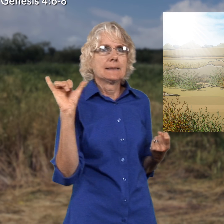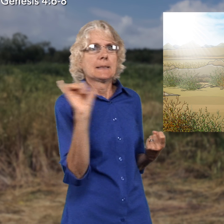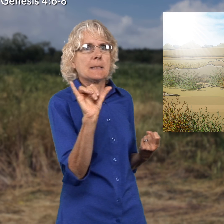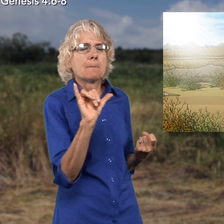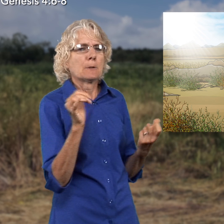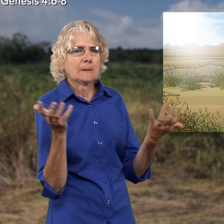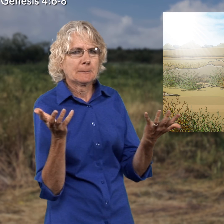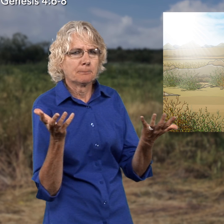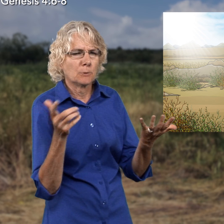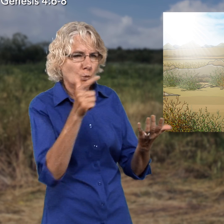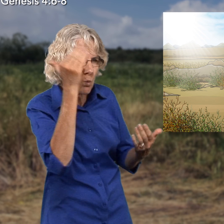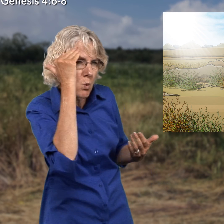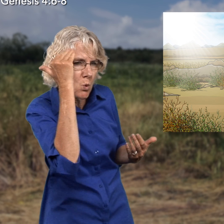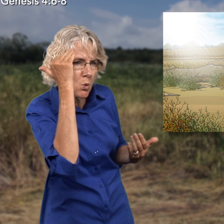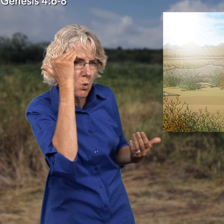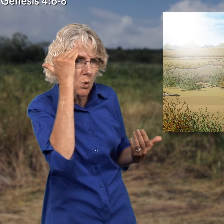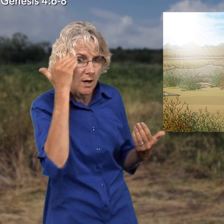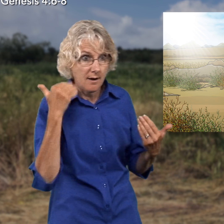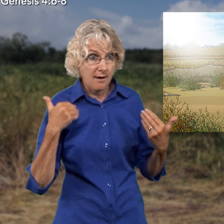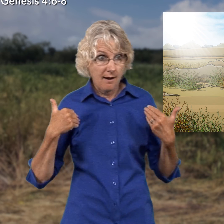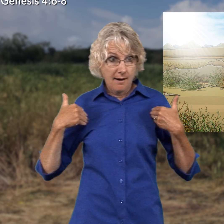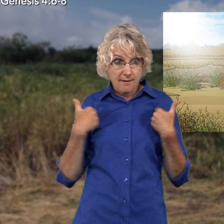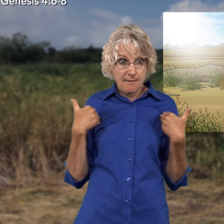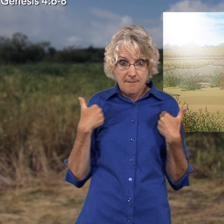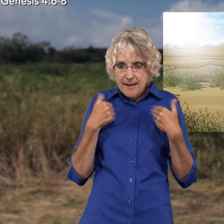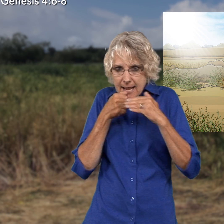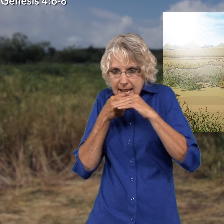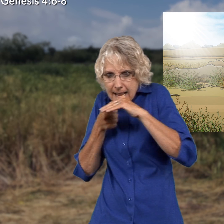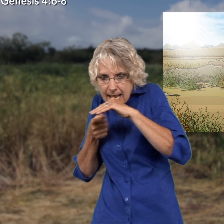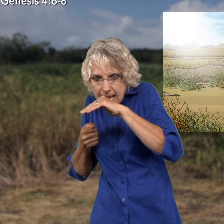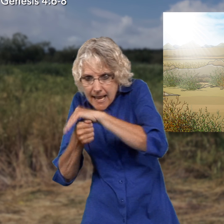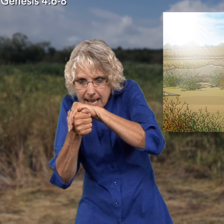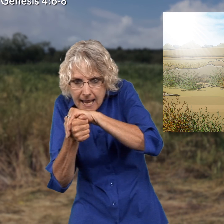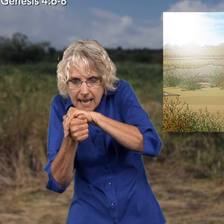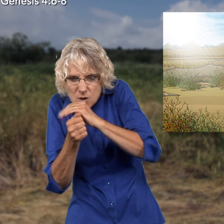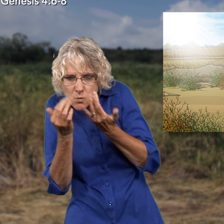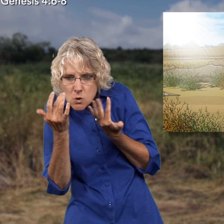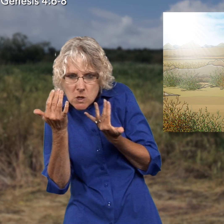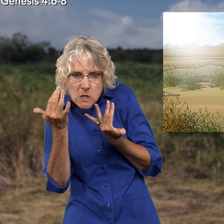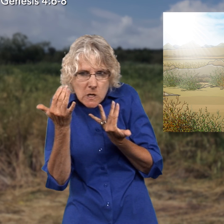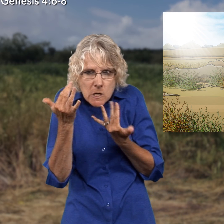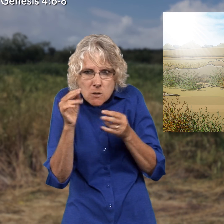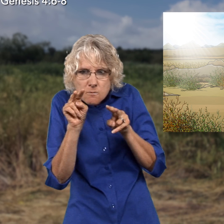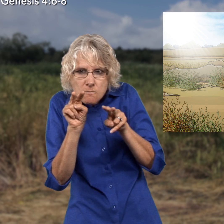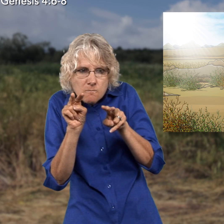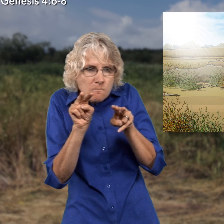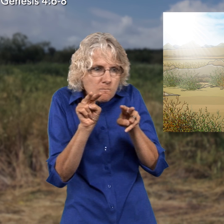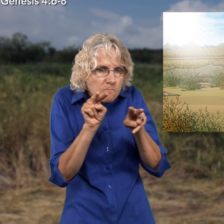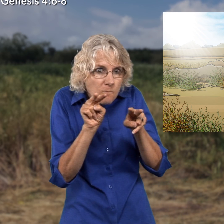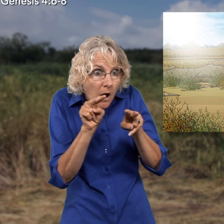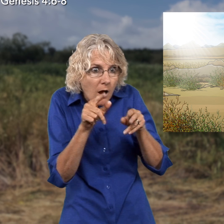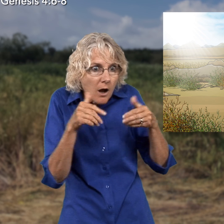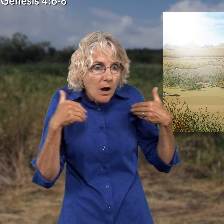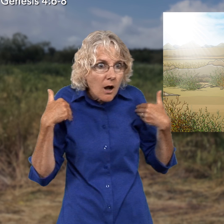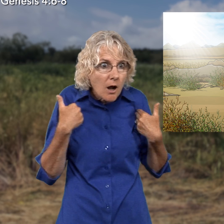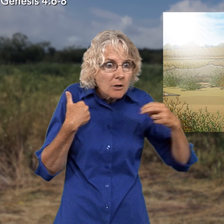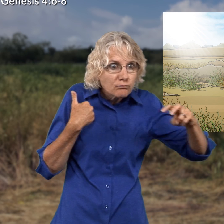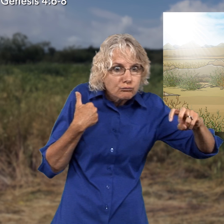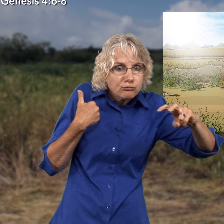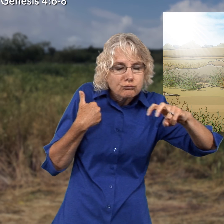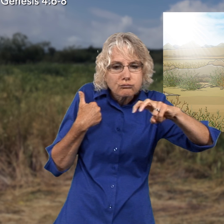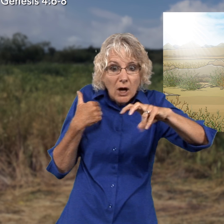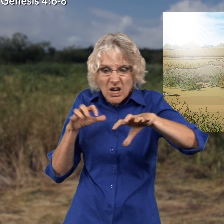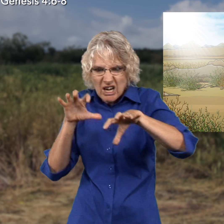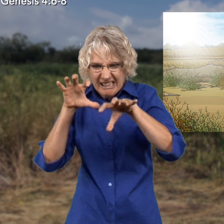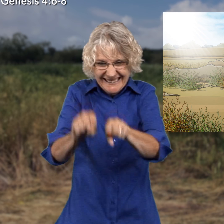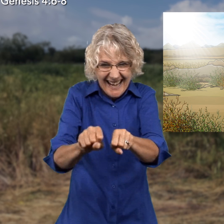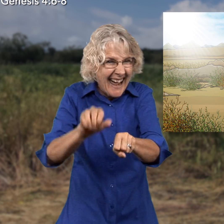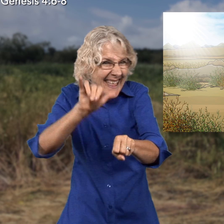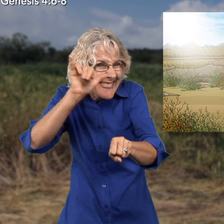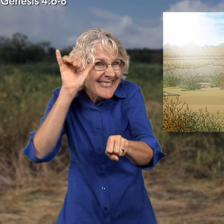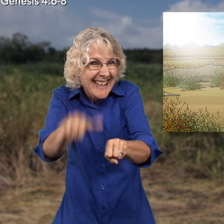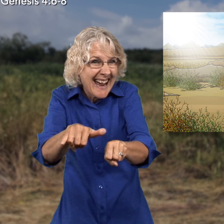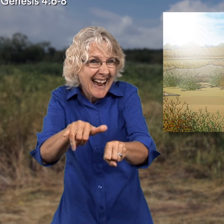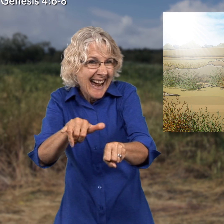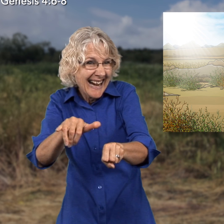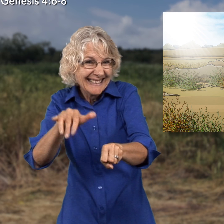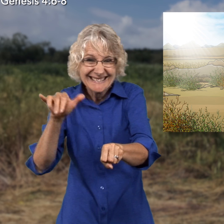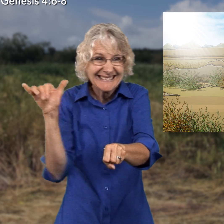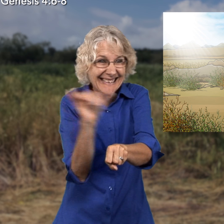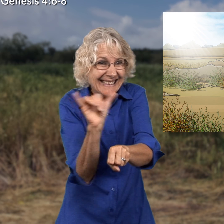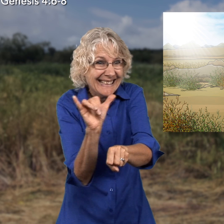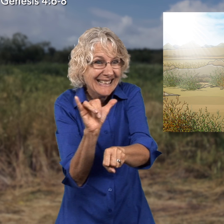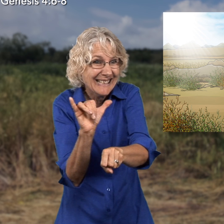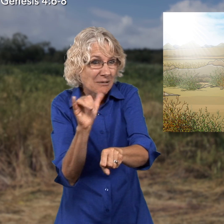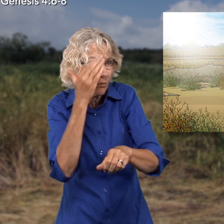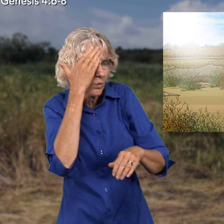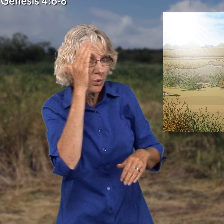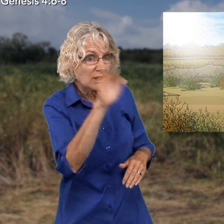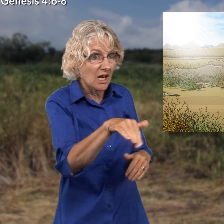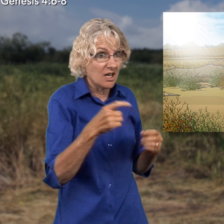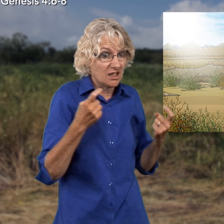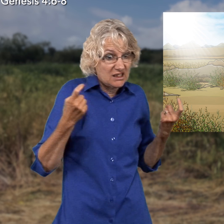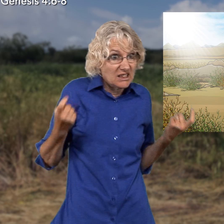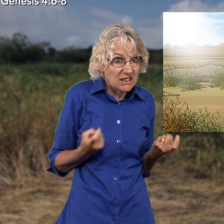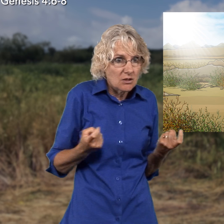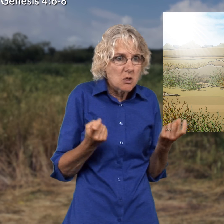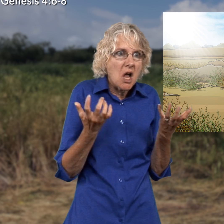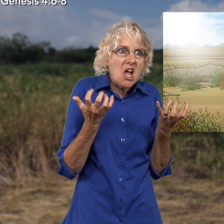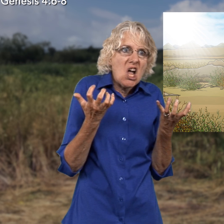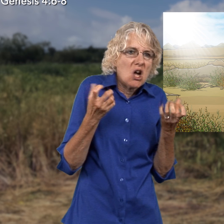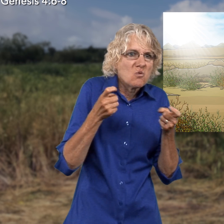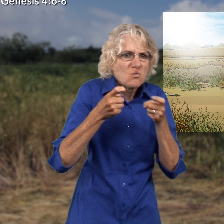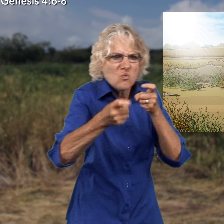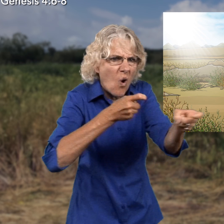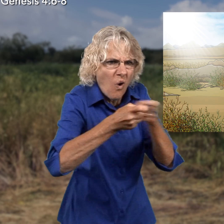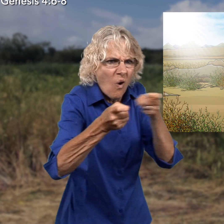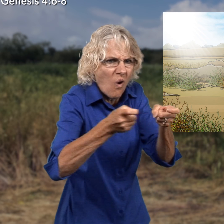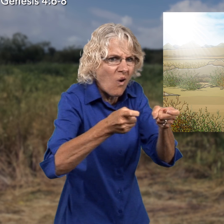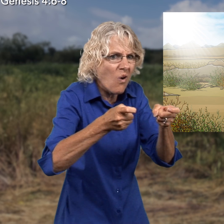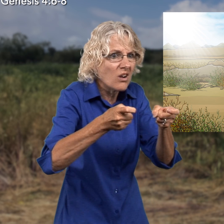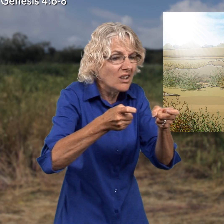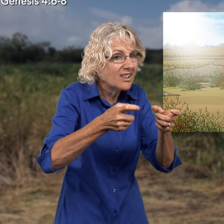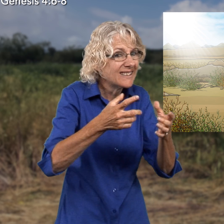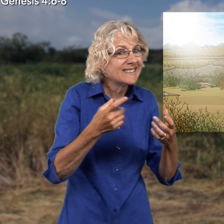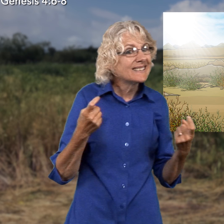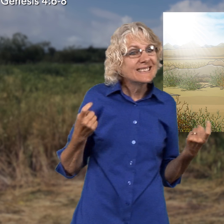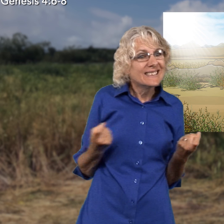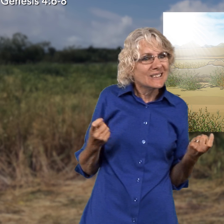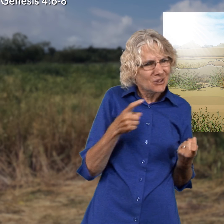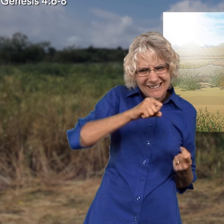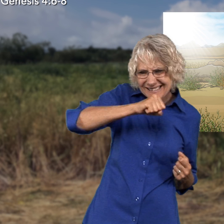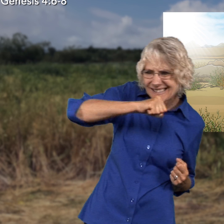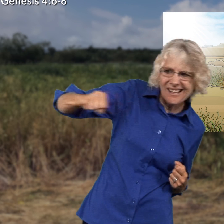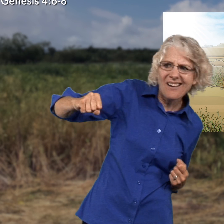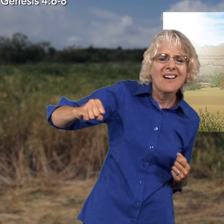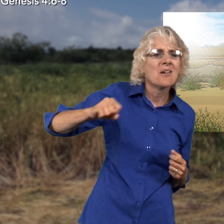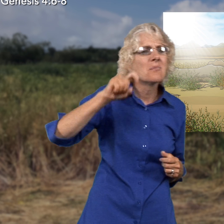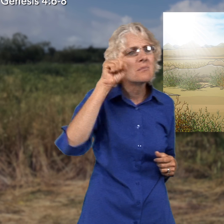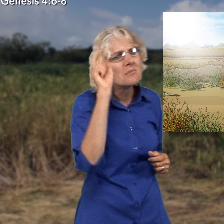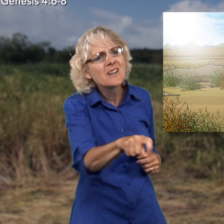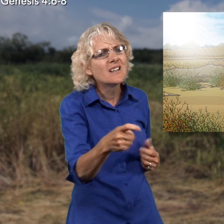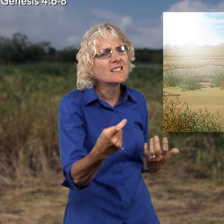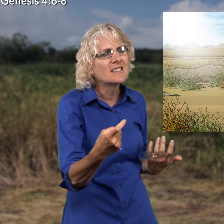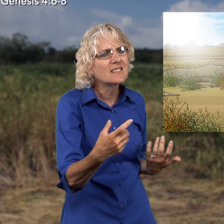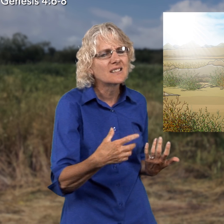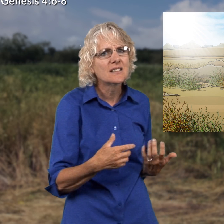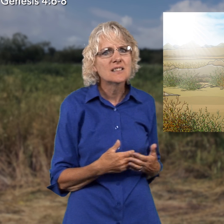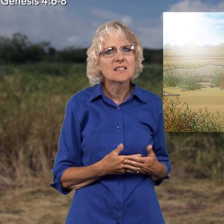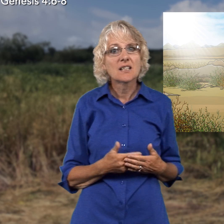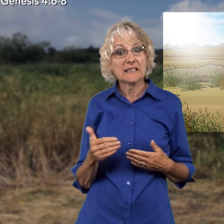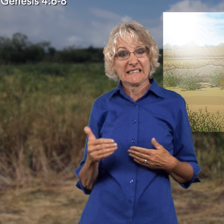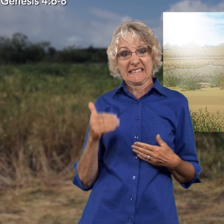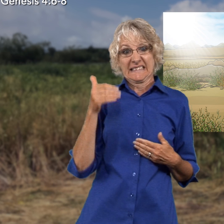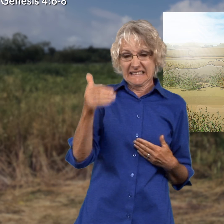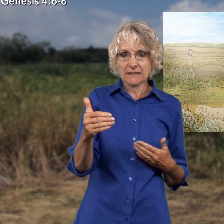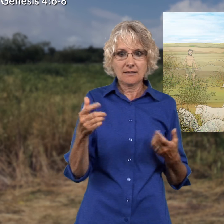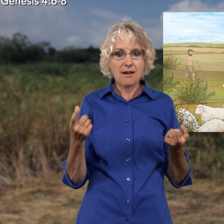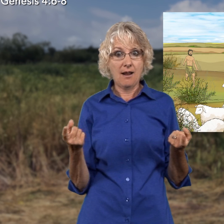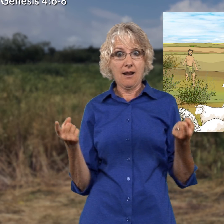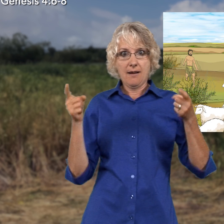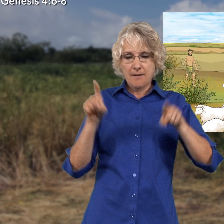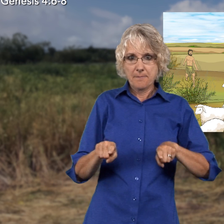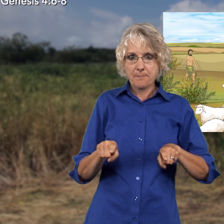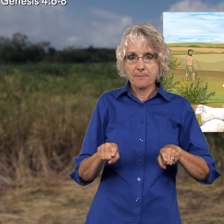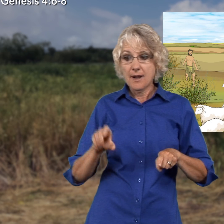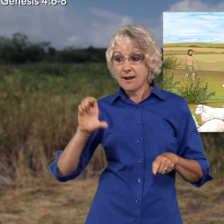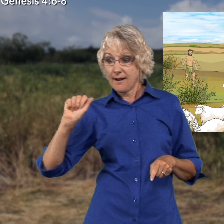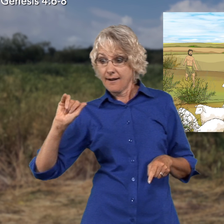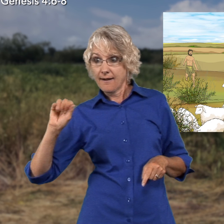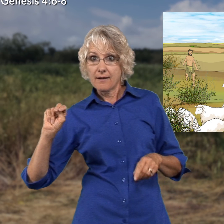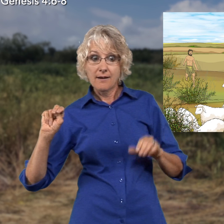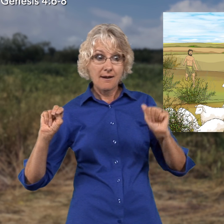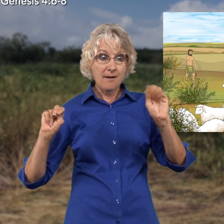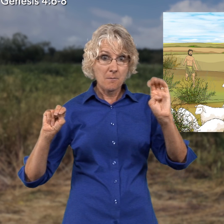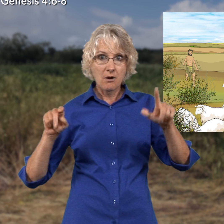But if you refuse to do what is right, sin is crouching at your door; it desires you, but you must master it.”